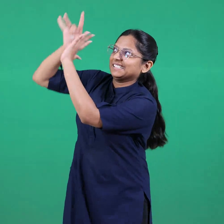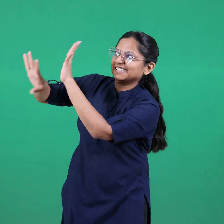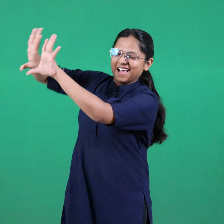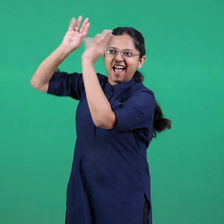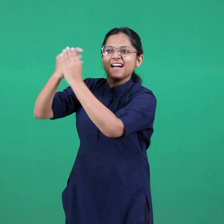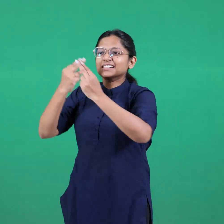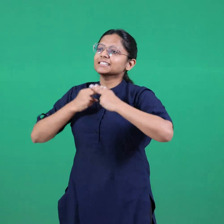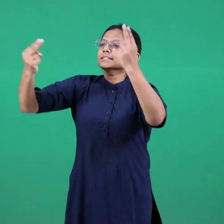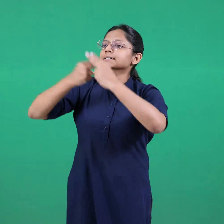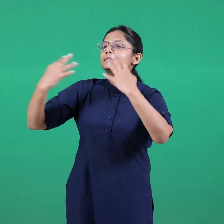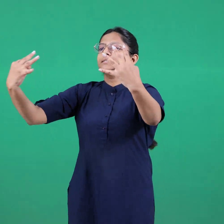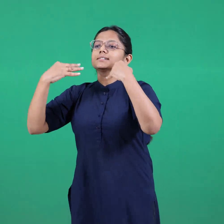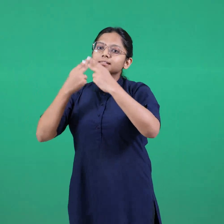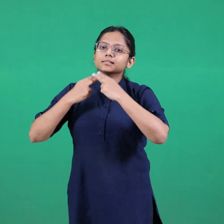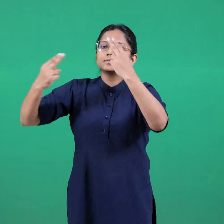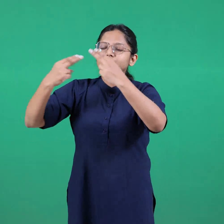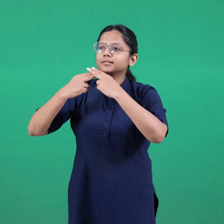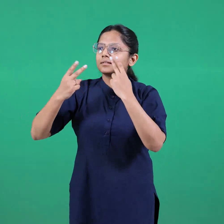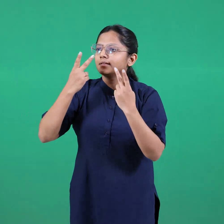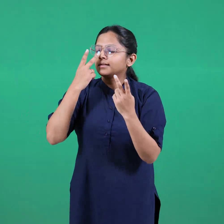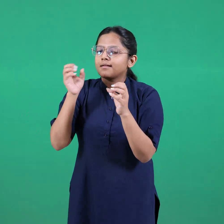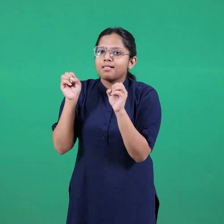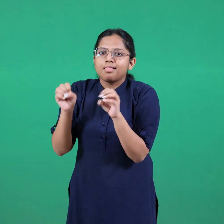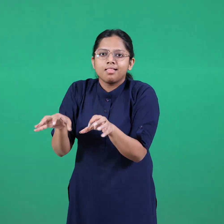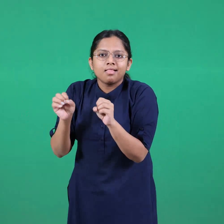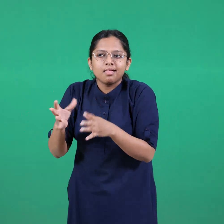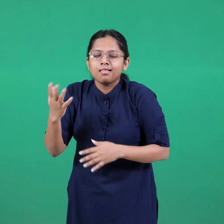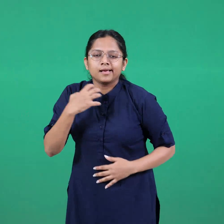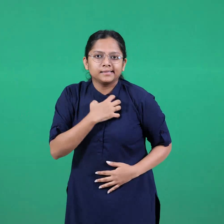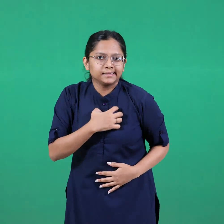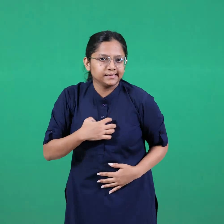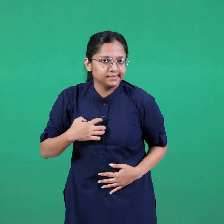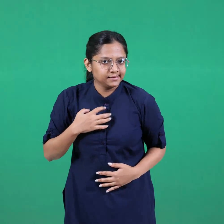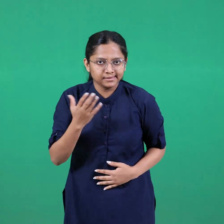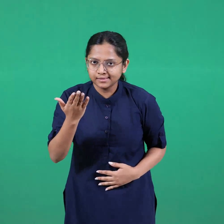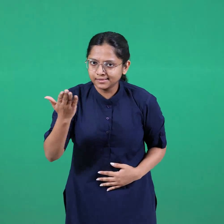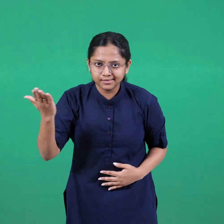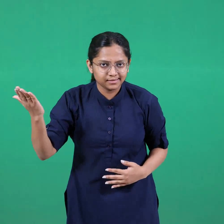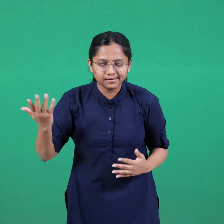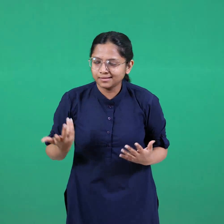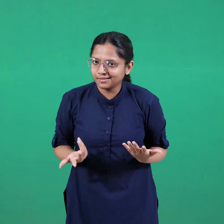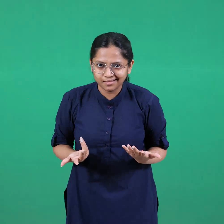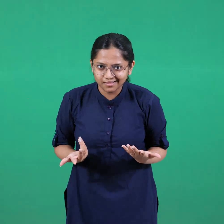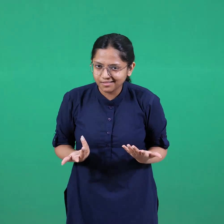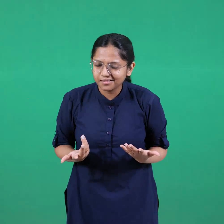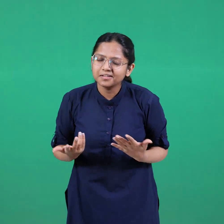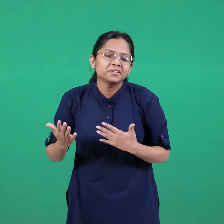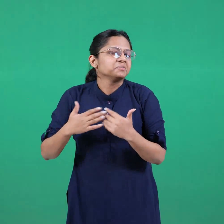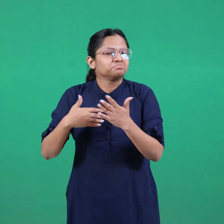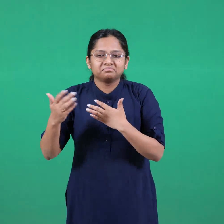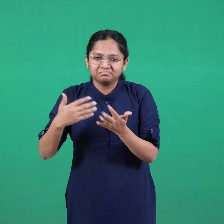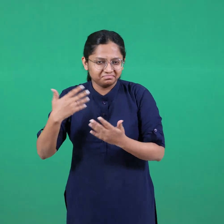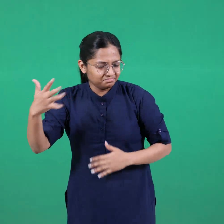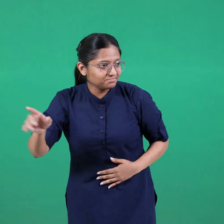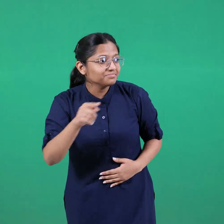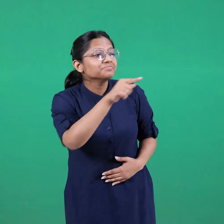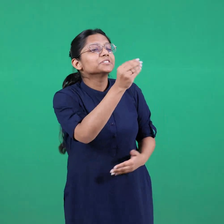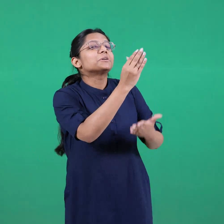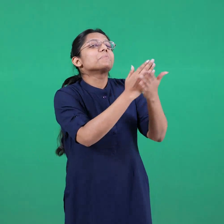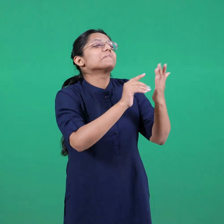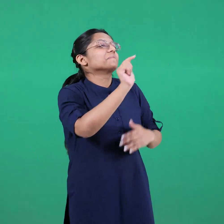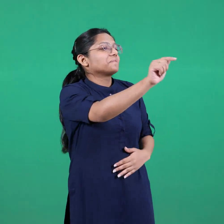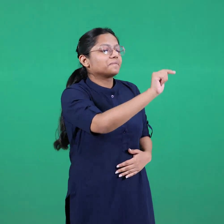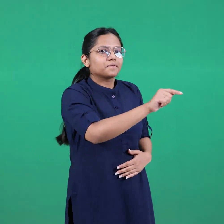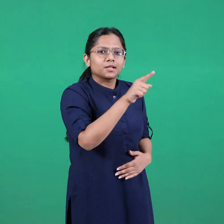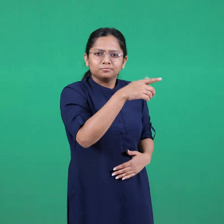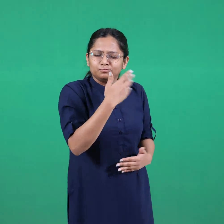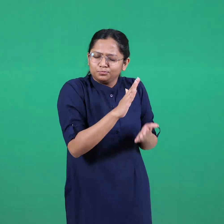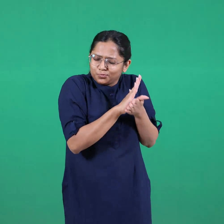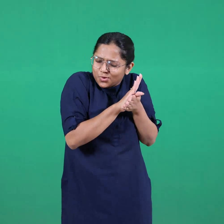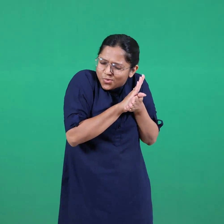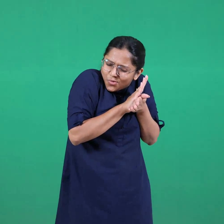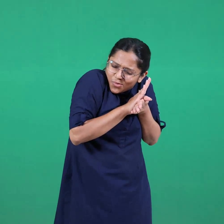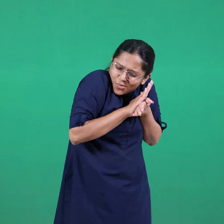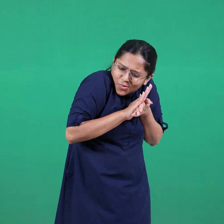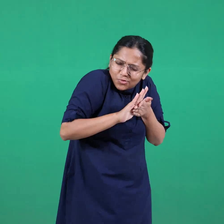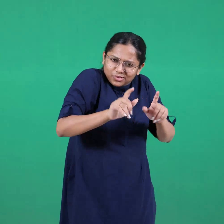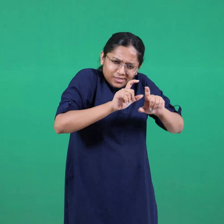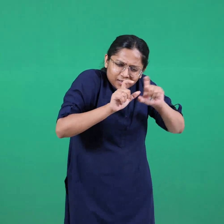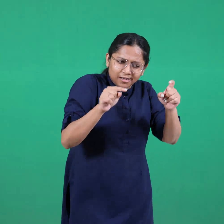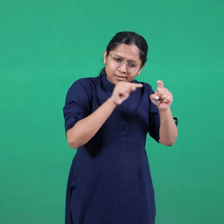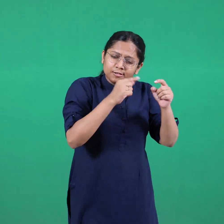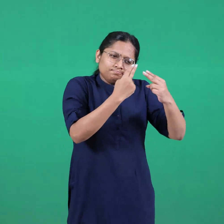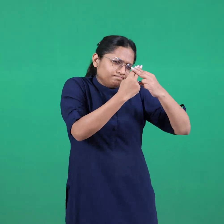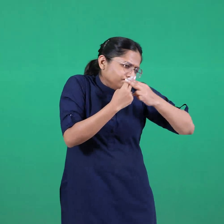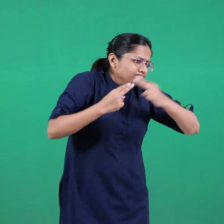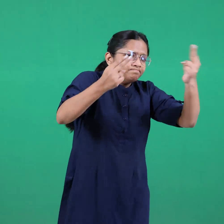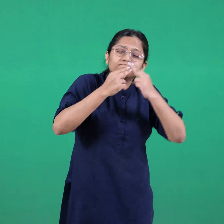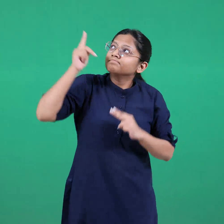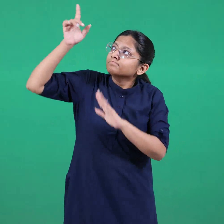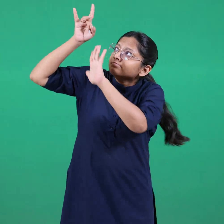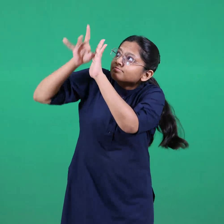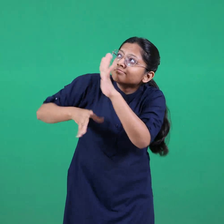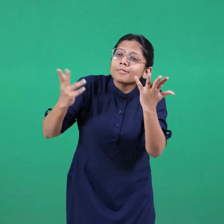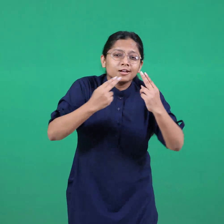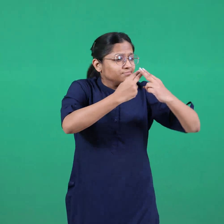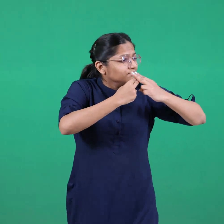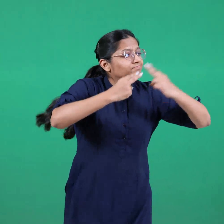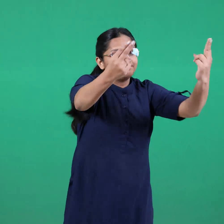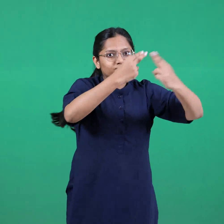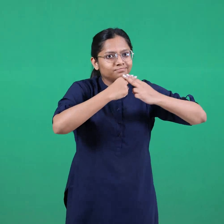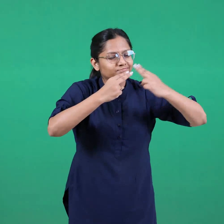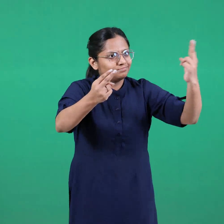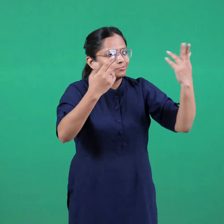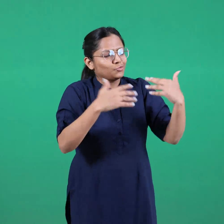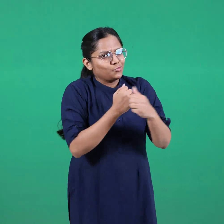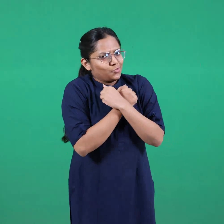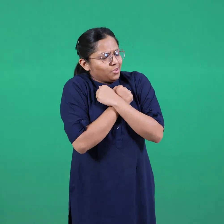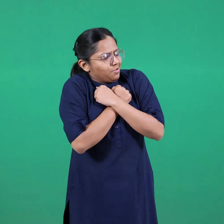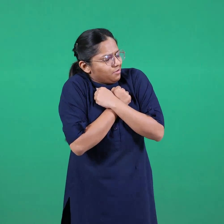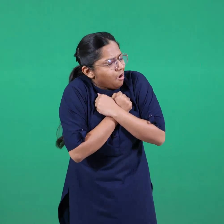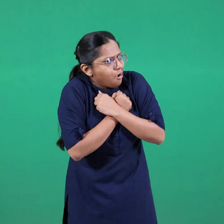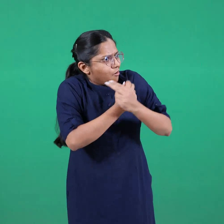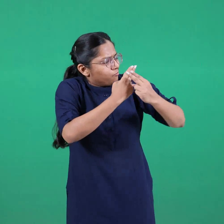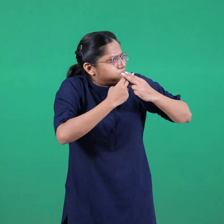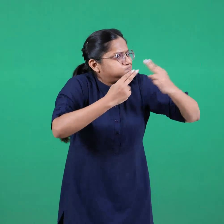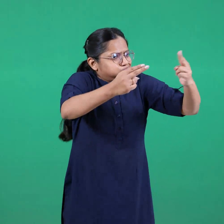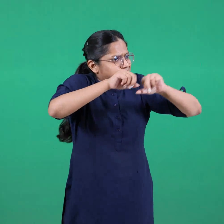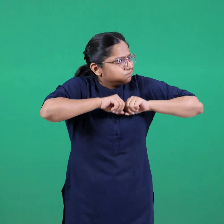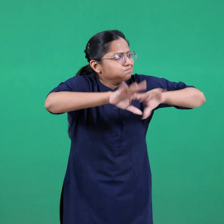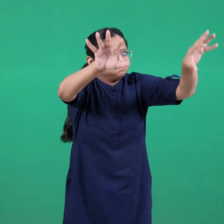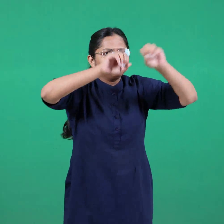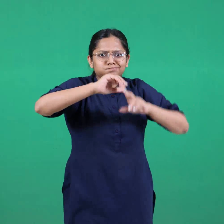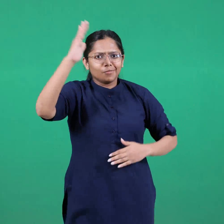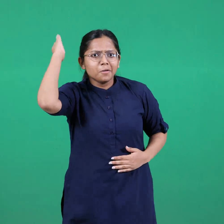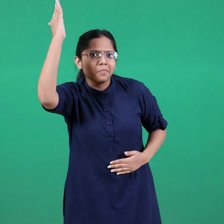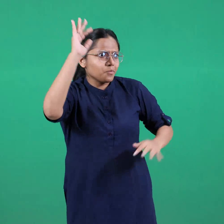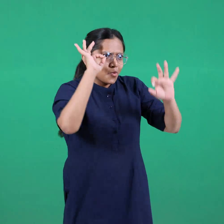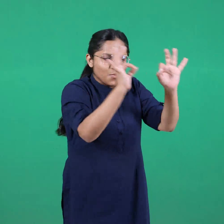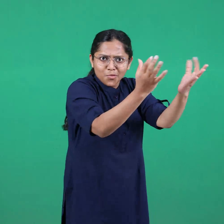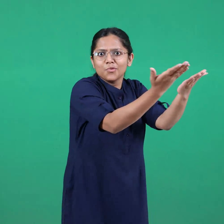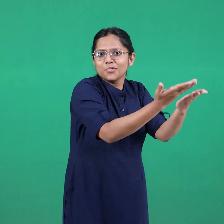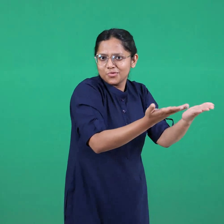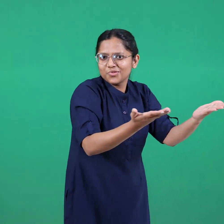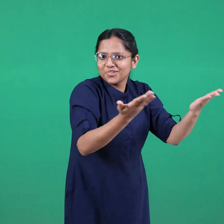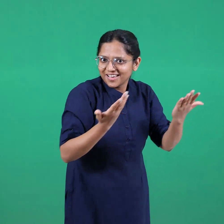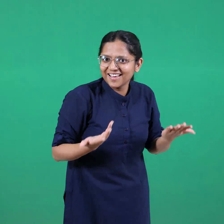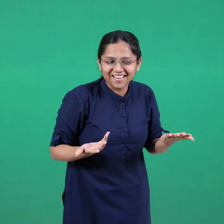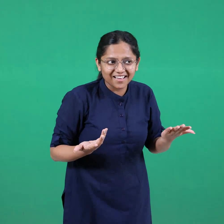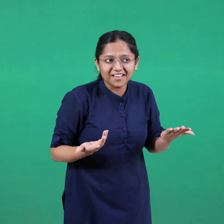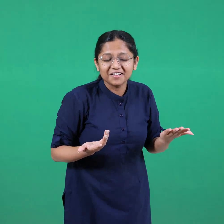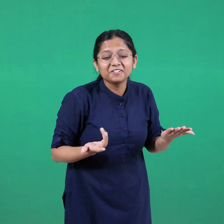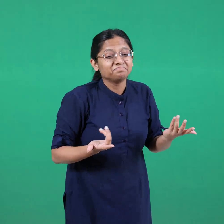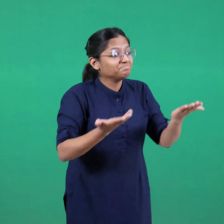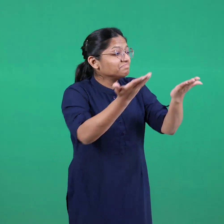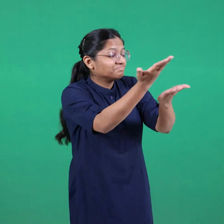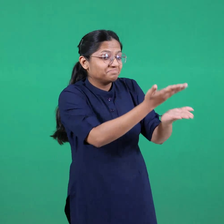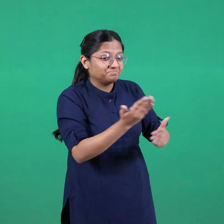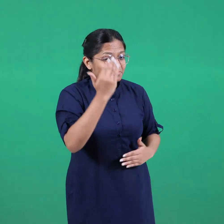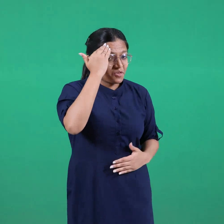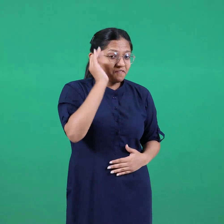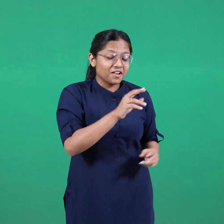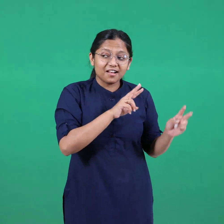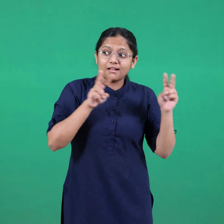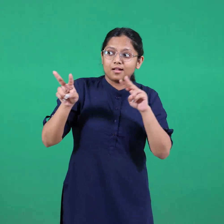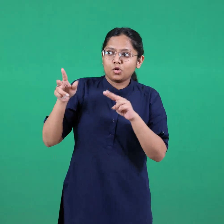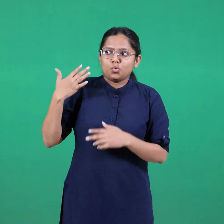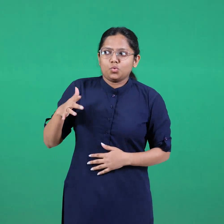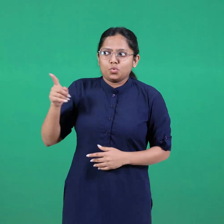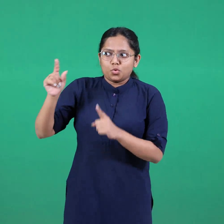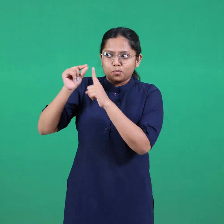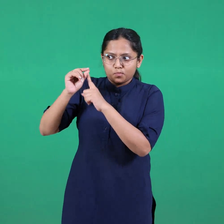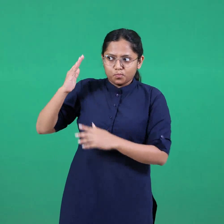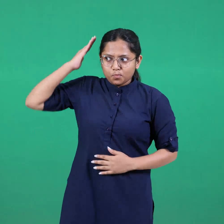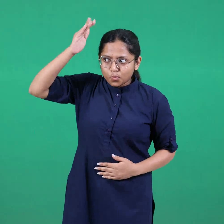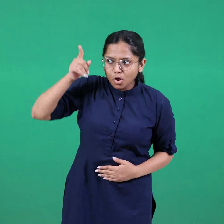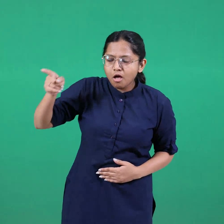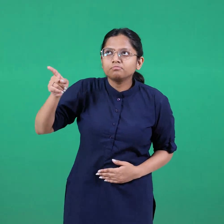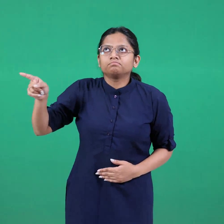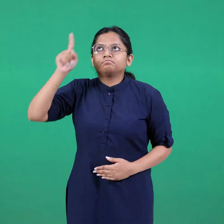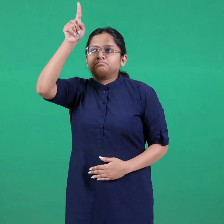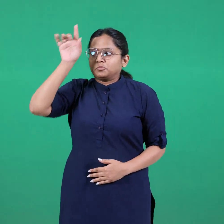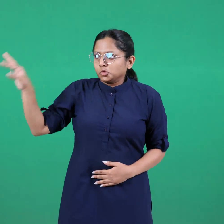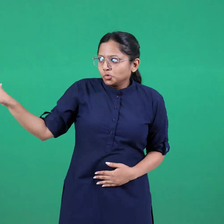It is true that some preach Christ out of envy and rivalry, but others out of goodwill.